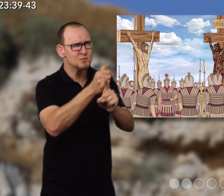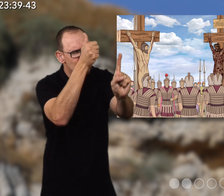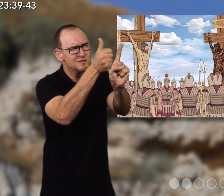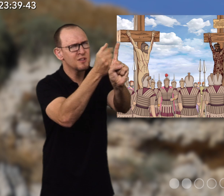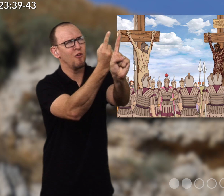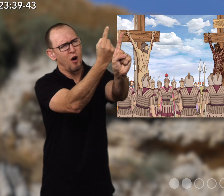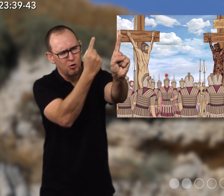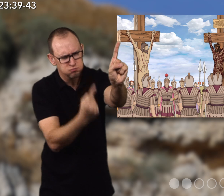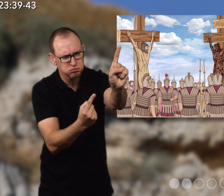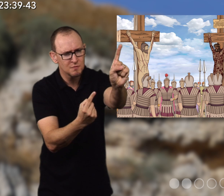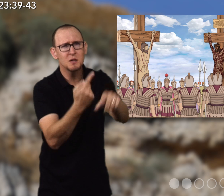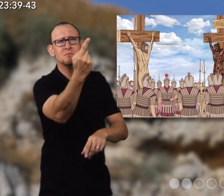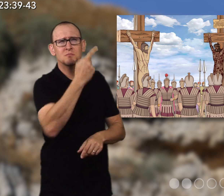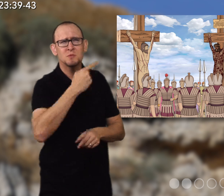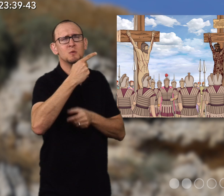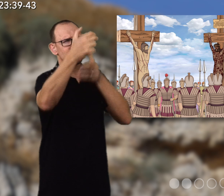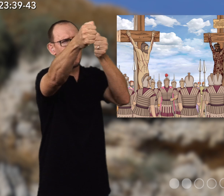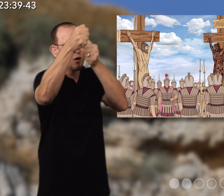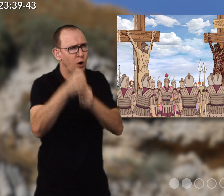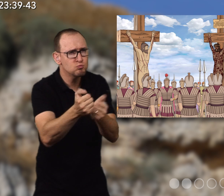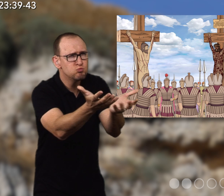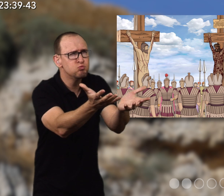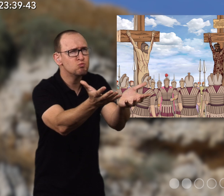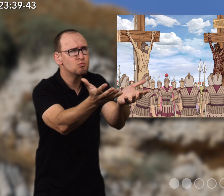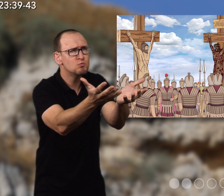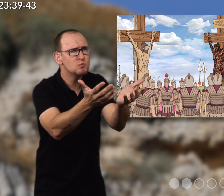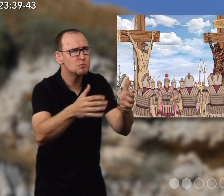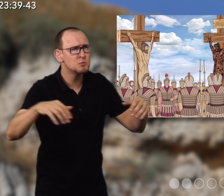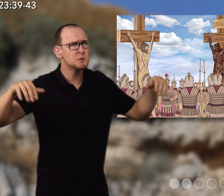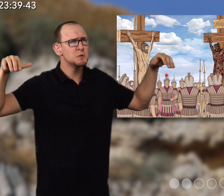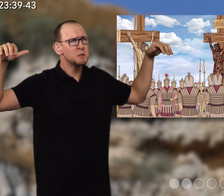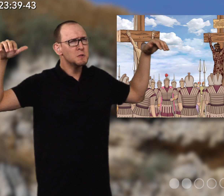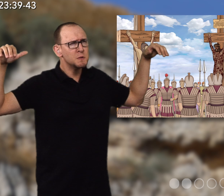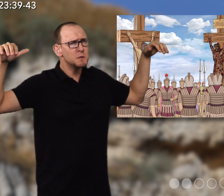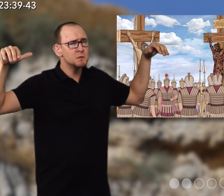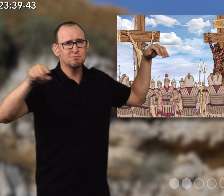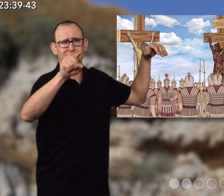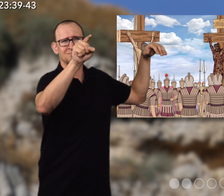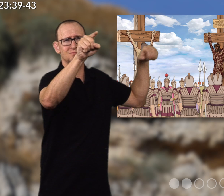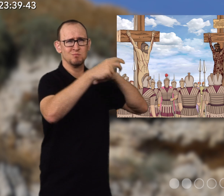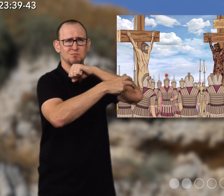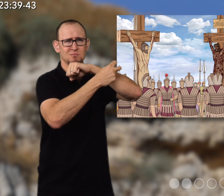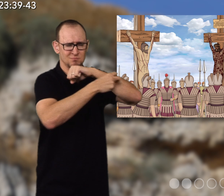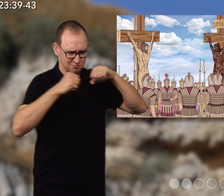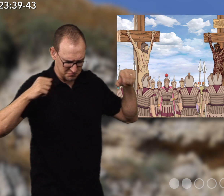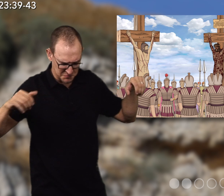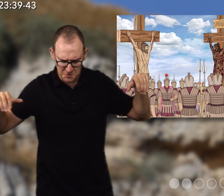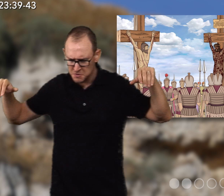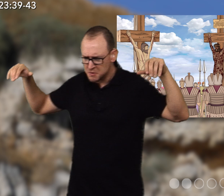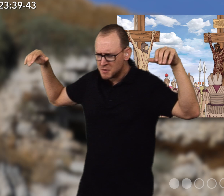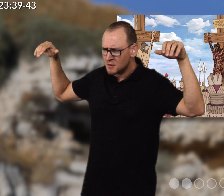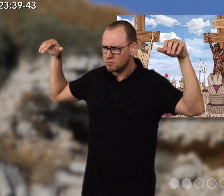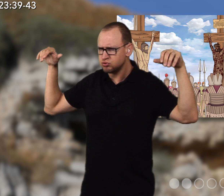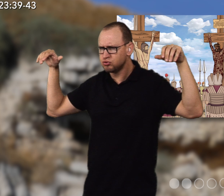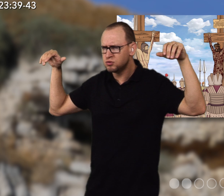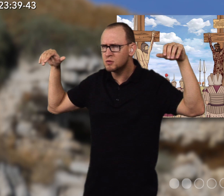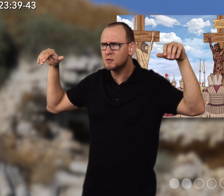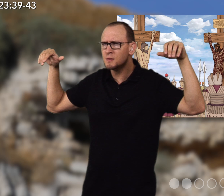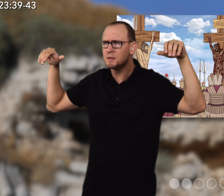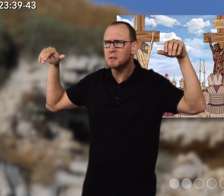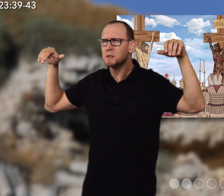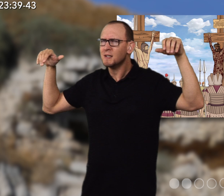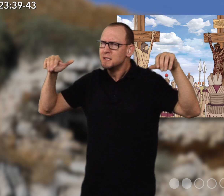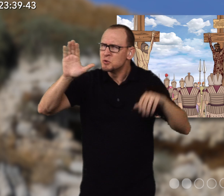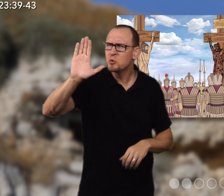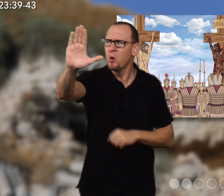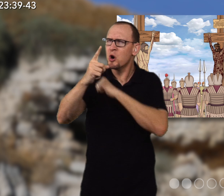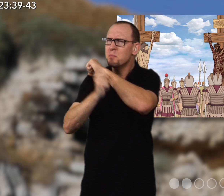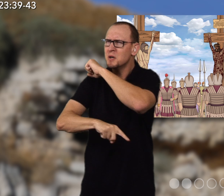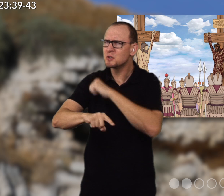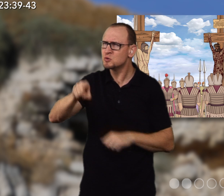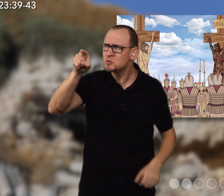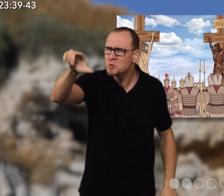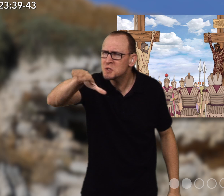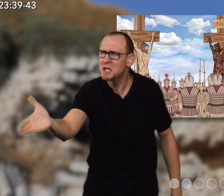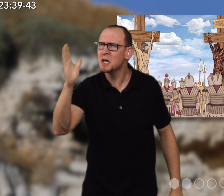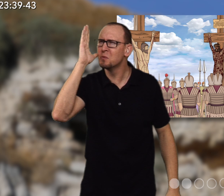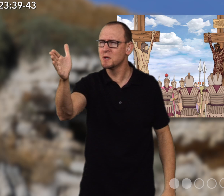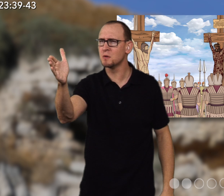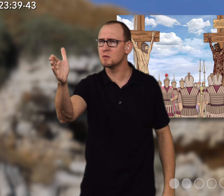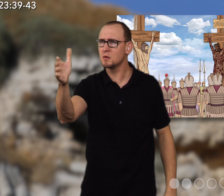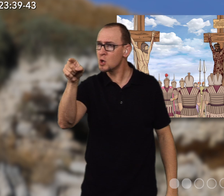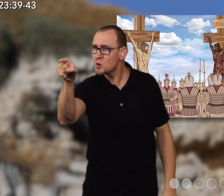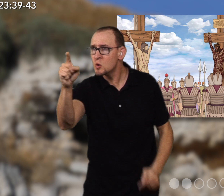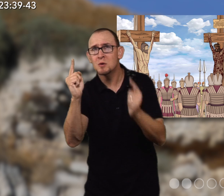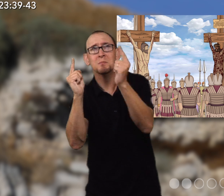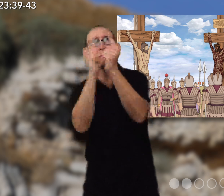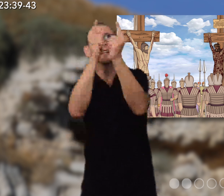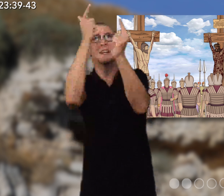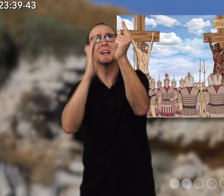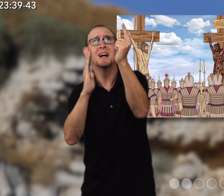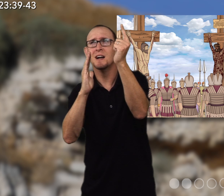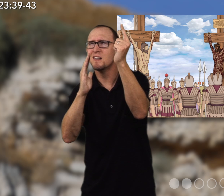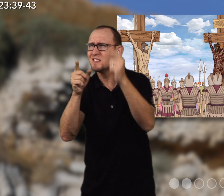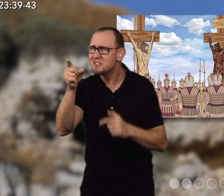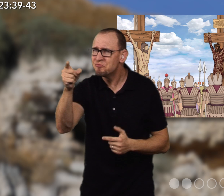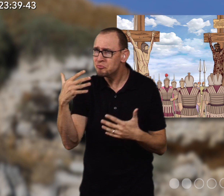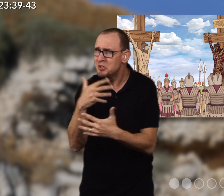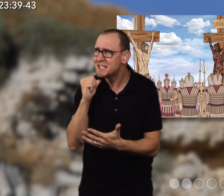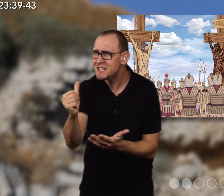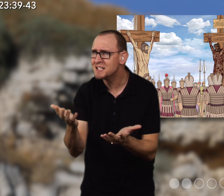he said. “Save Yourself and us!”